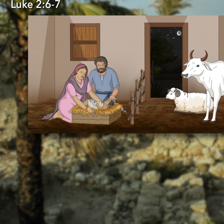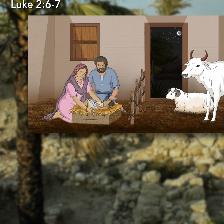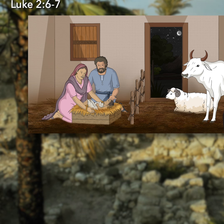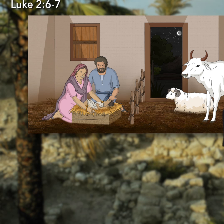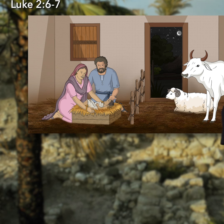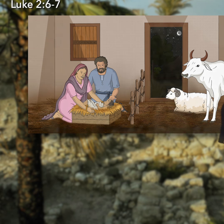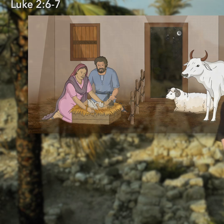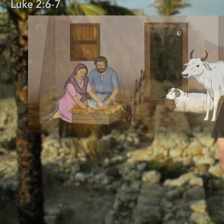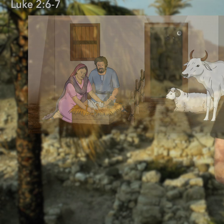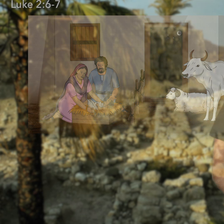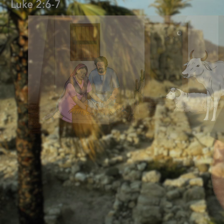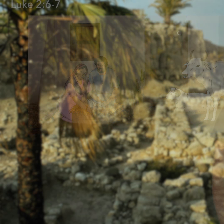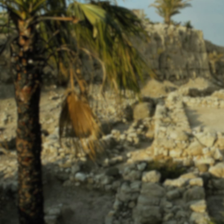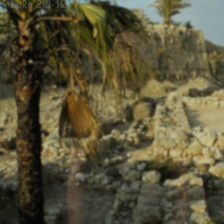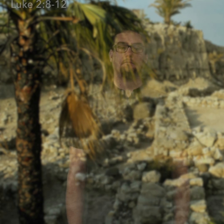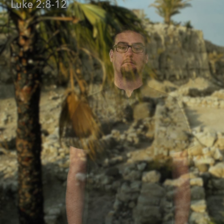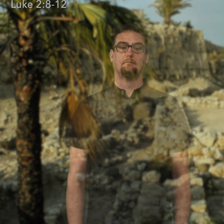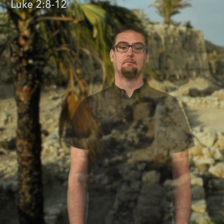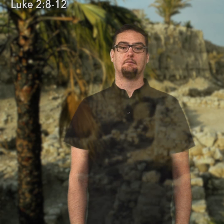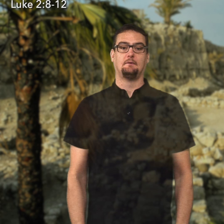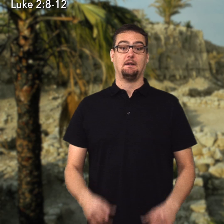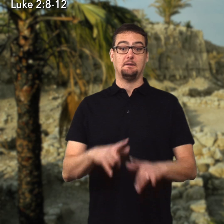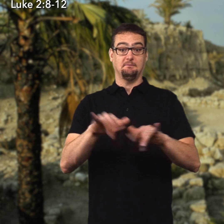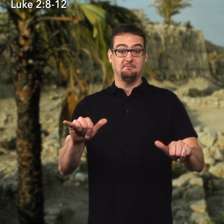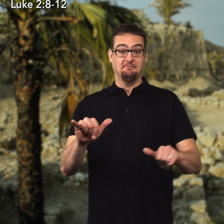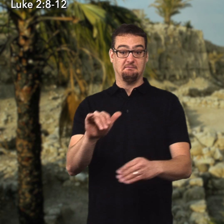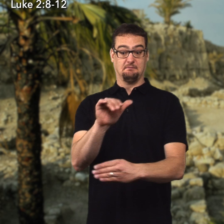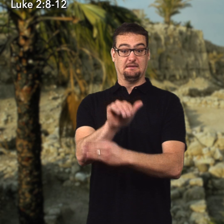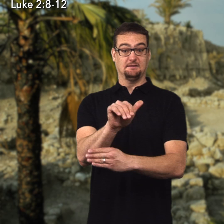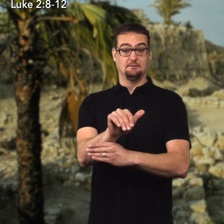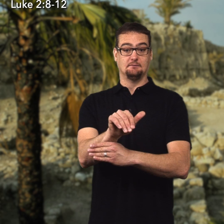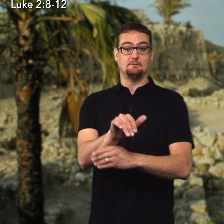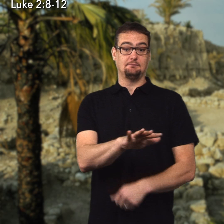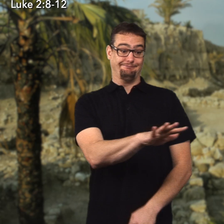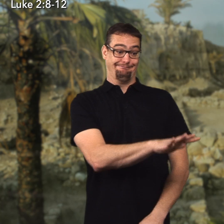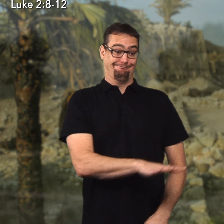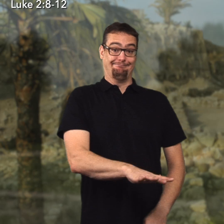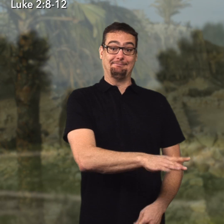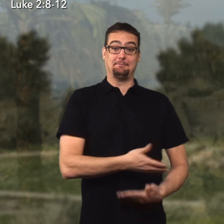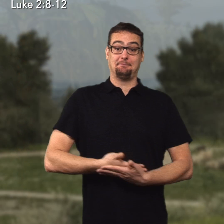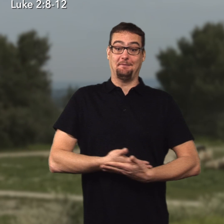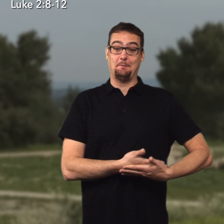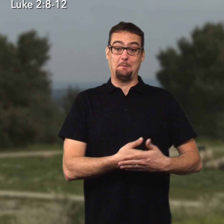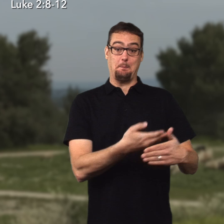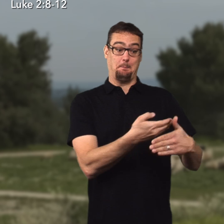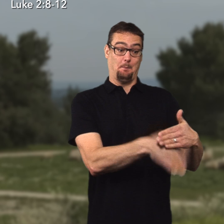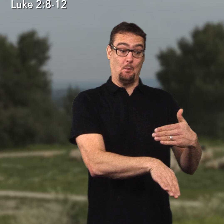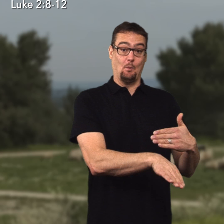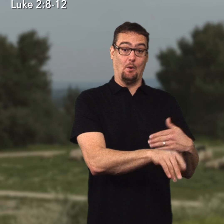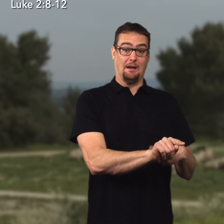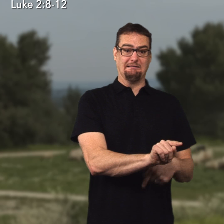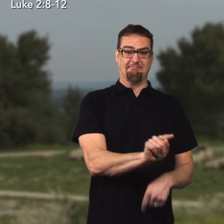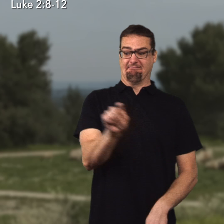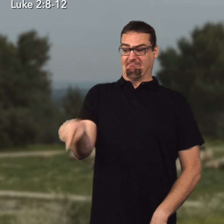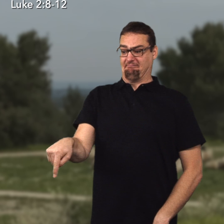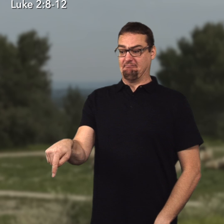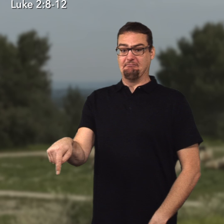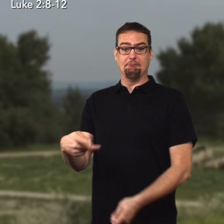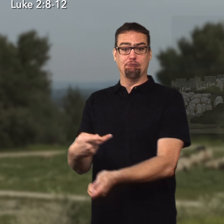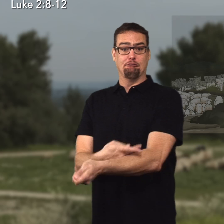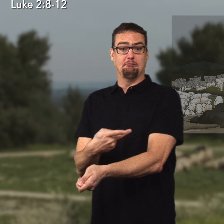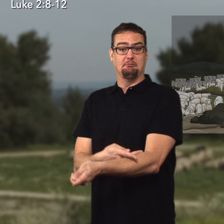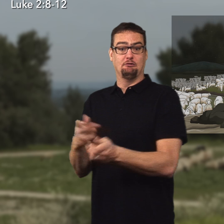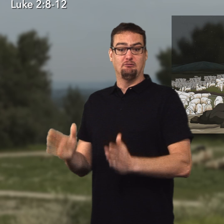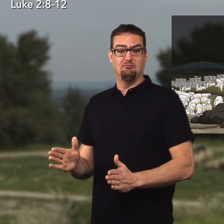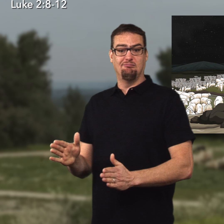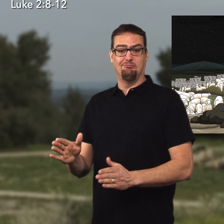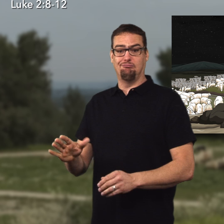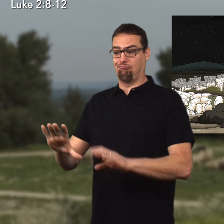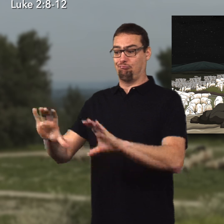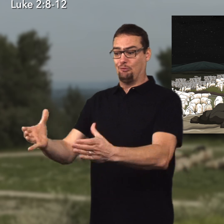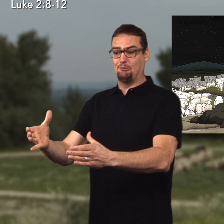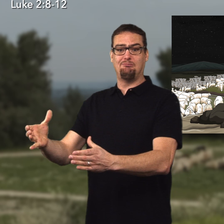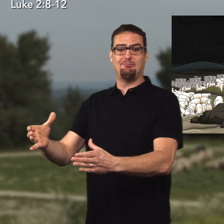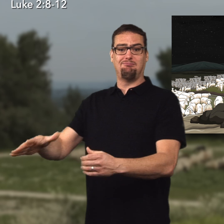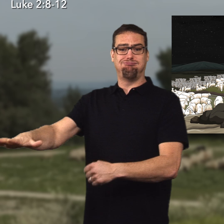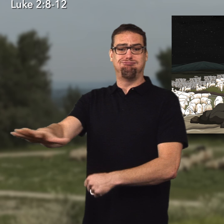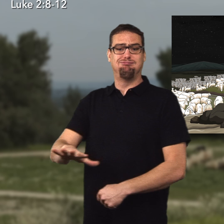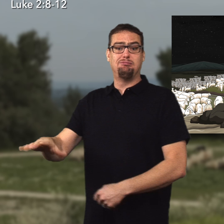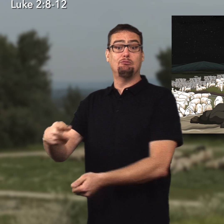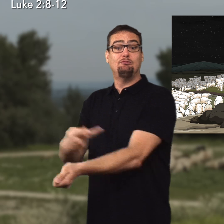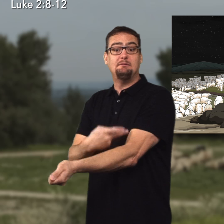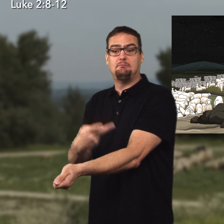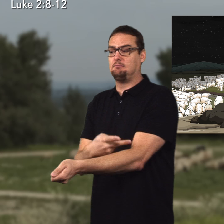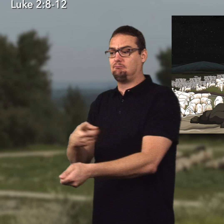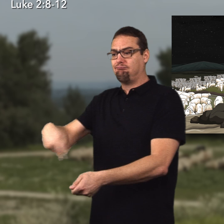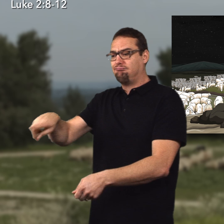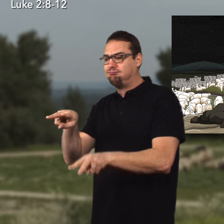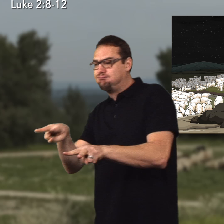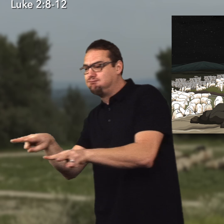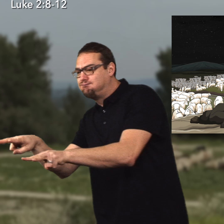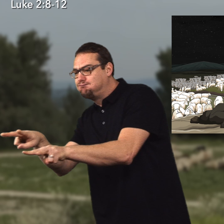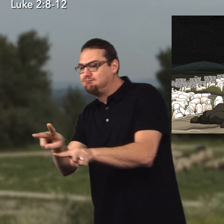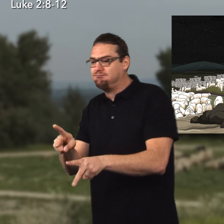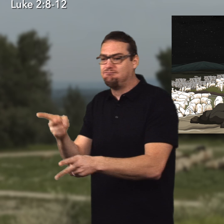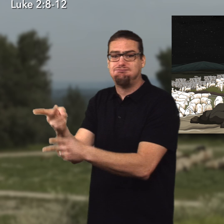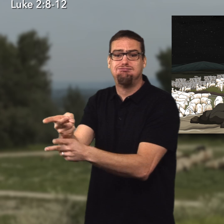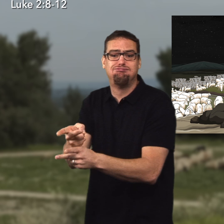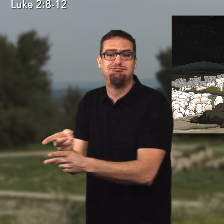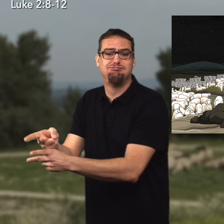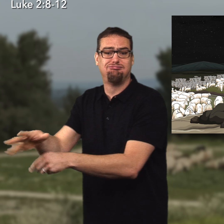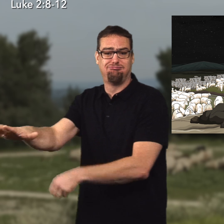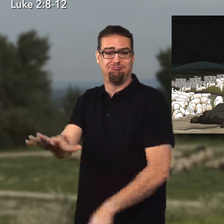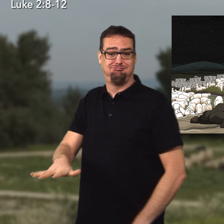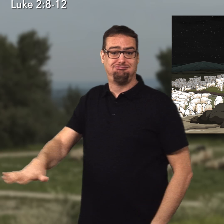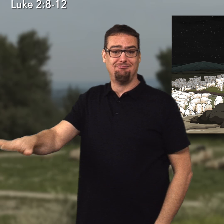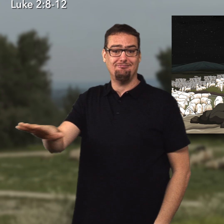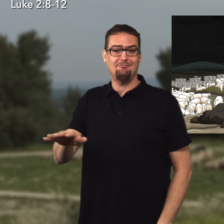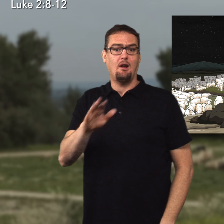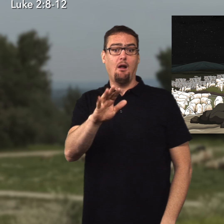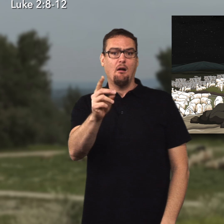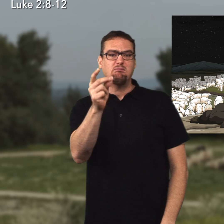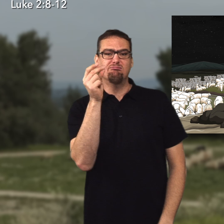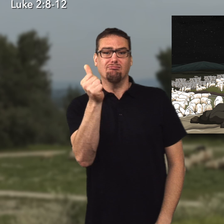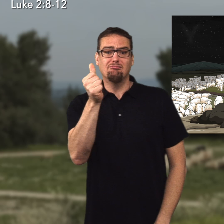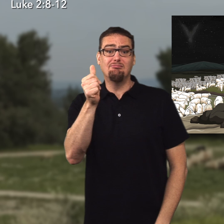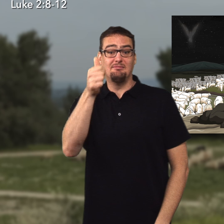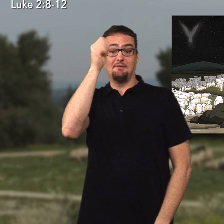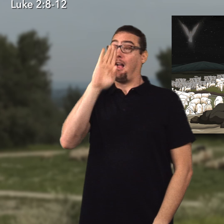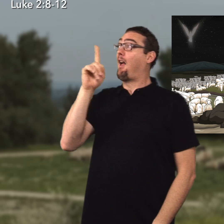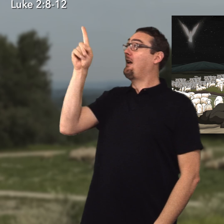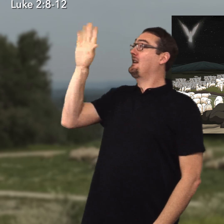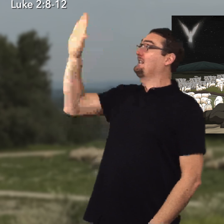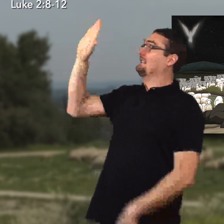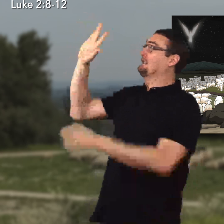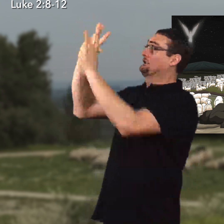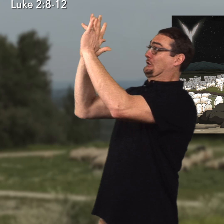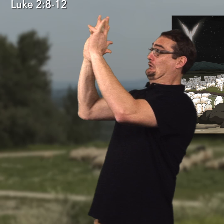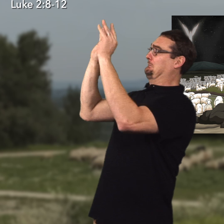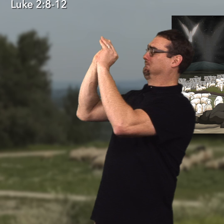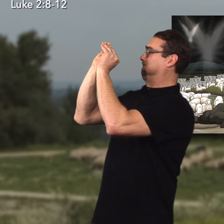And there were shepherds residing in the fields nearby, keeping watch over their flocks by night.